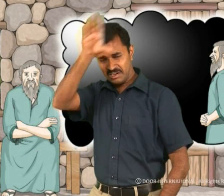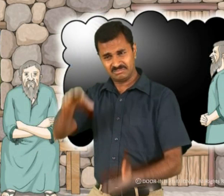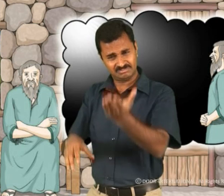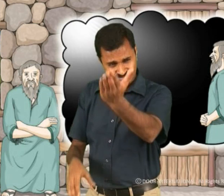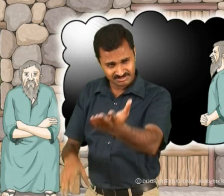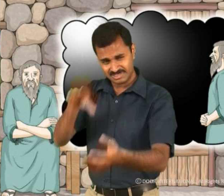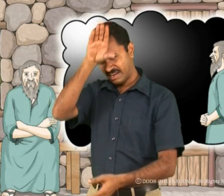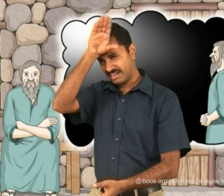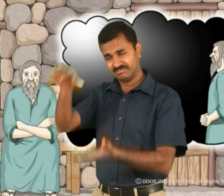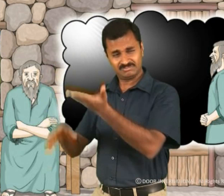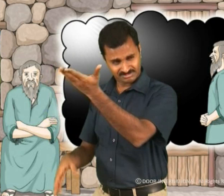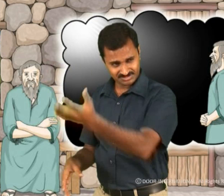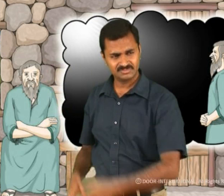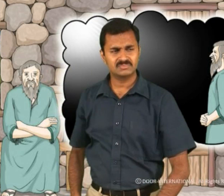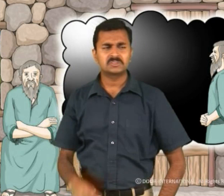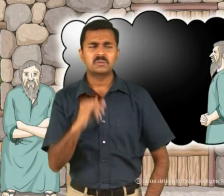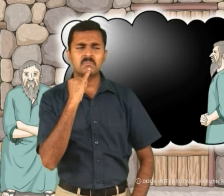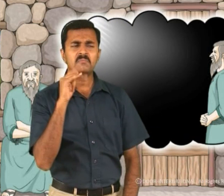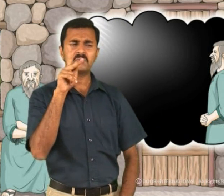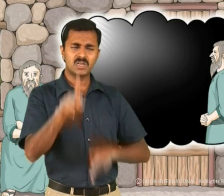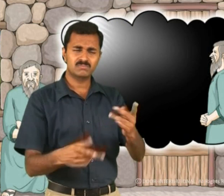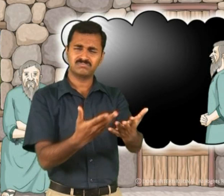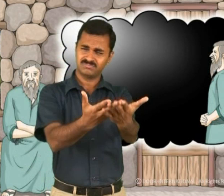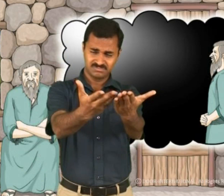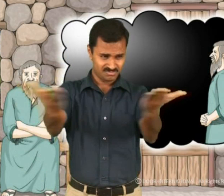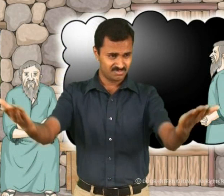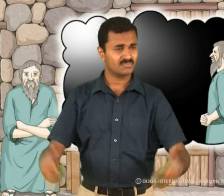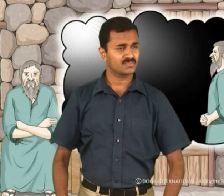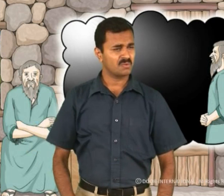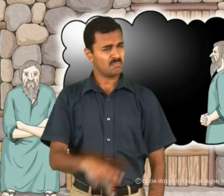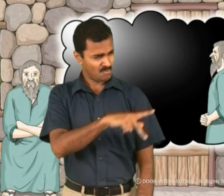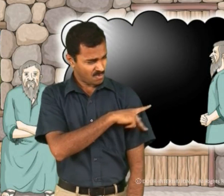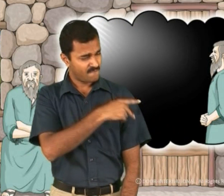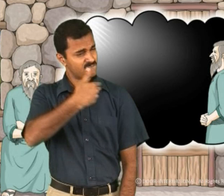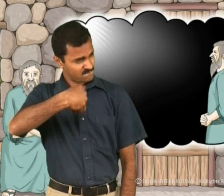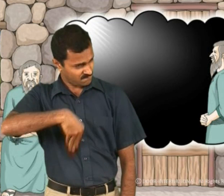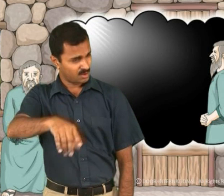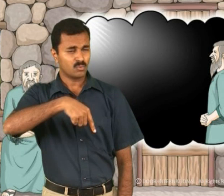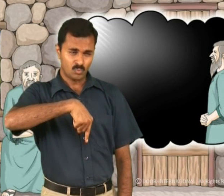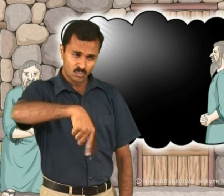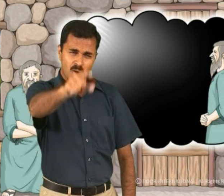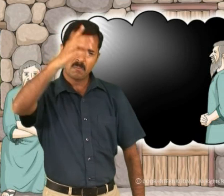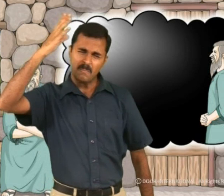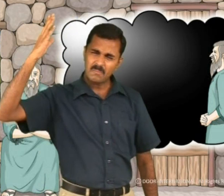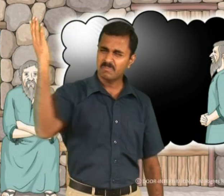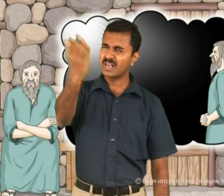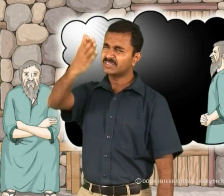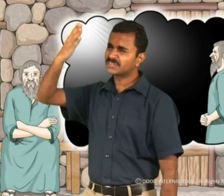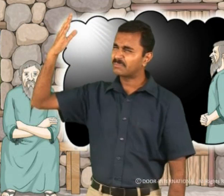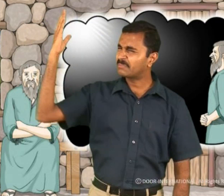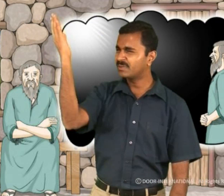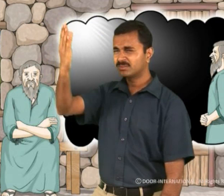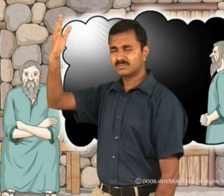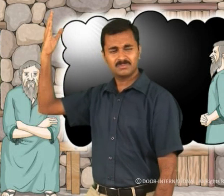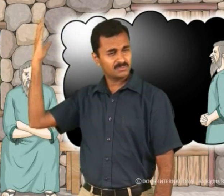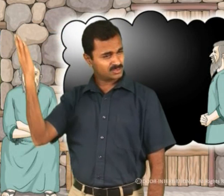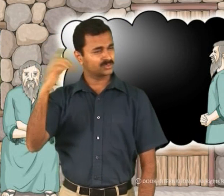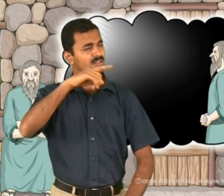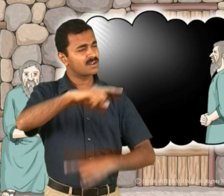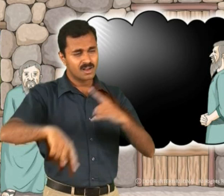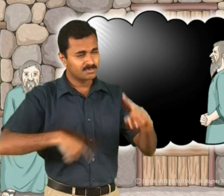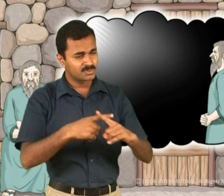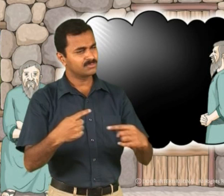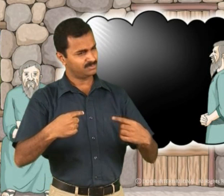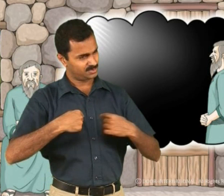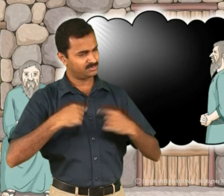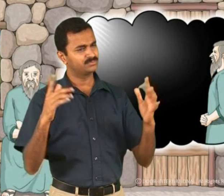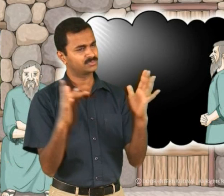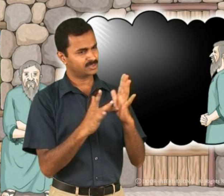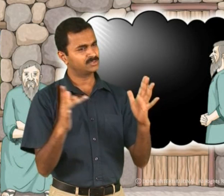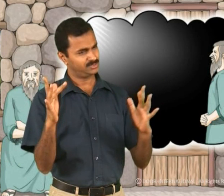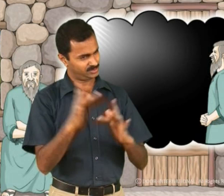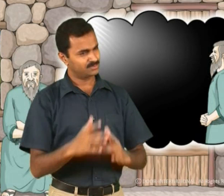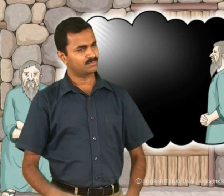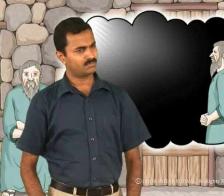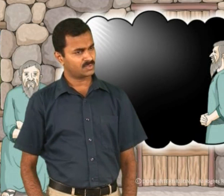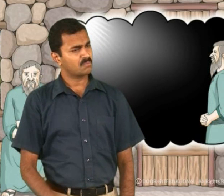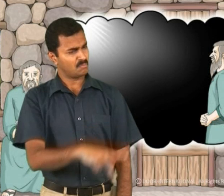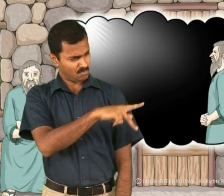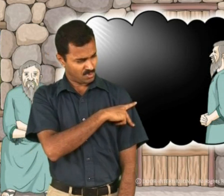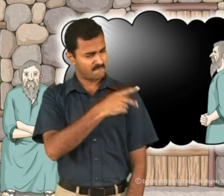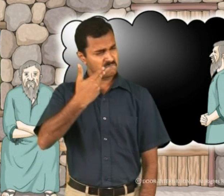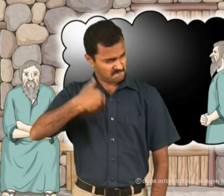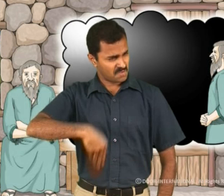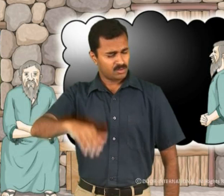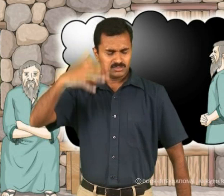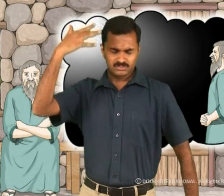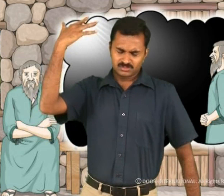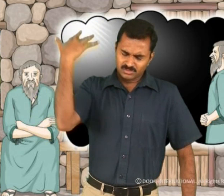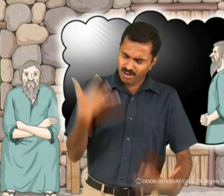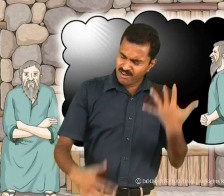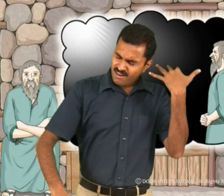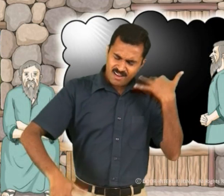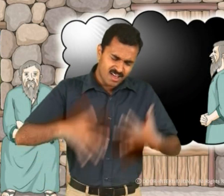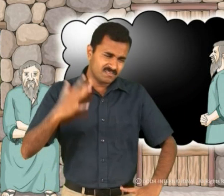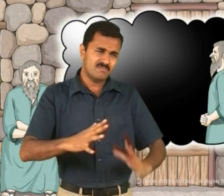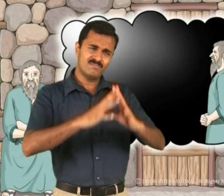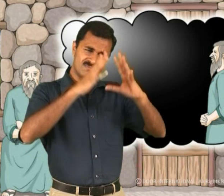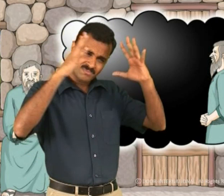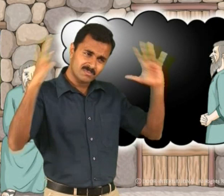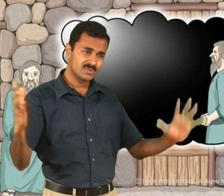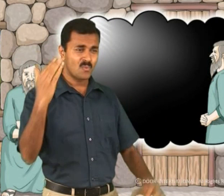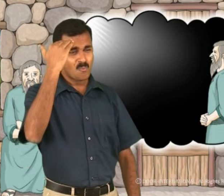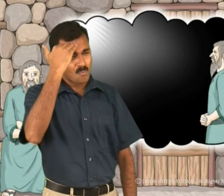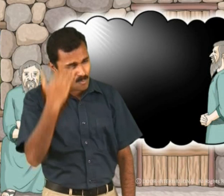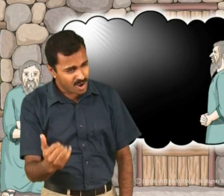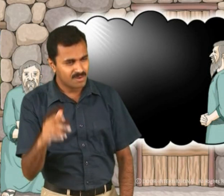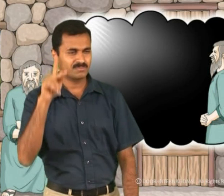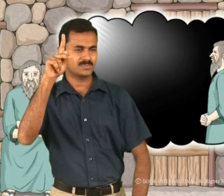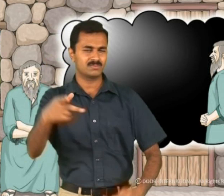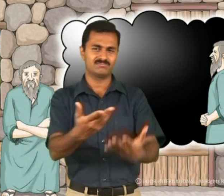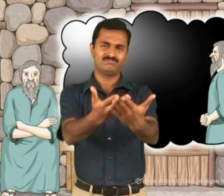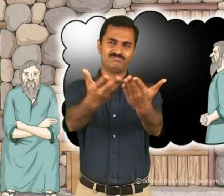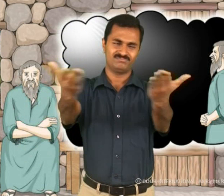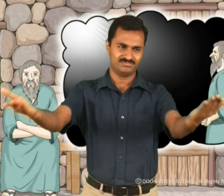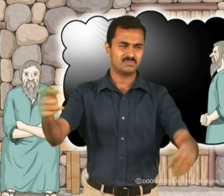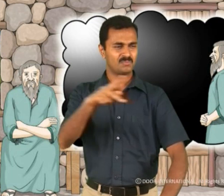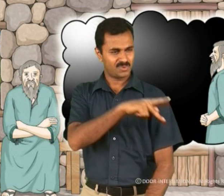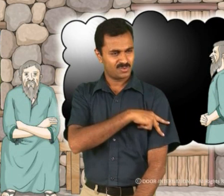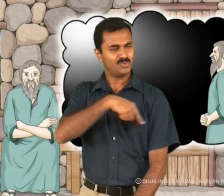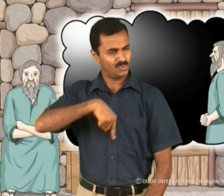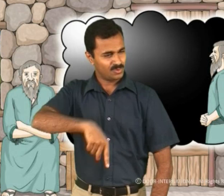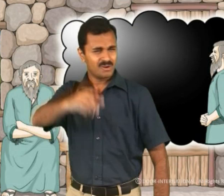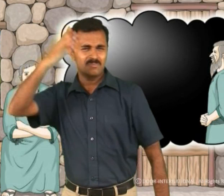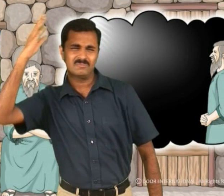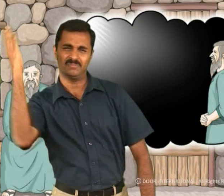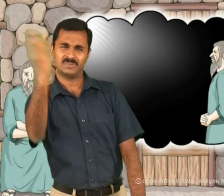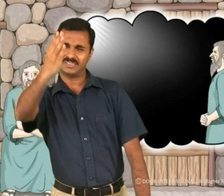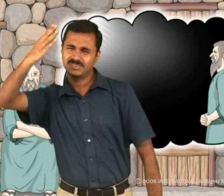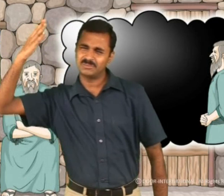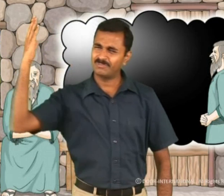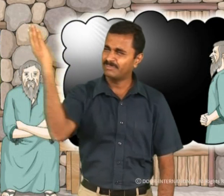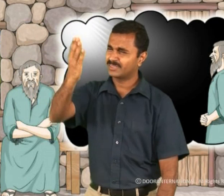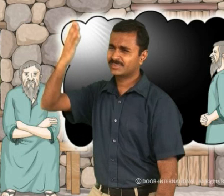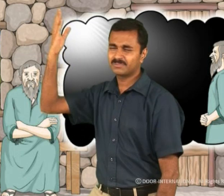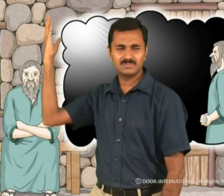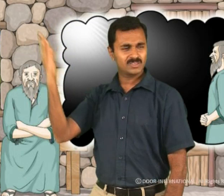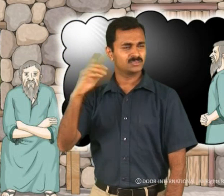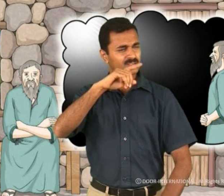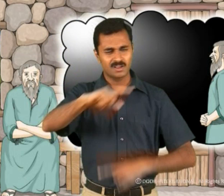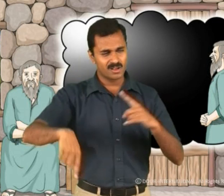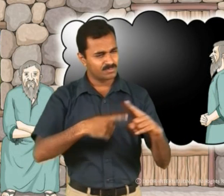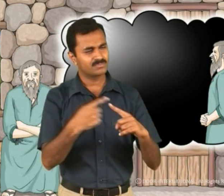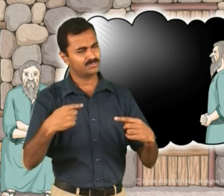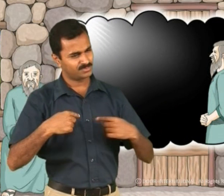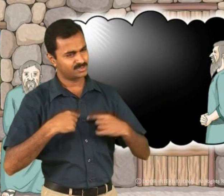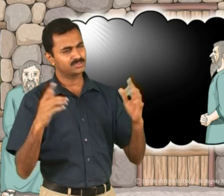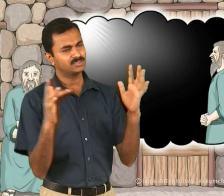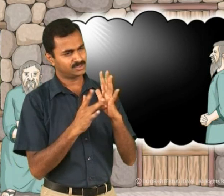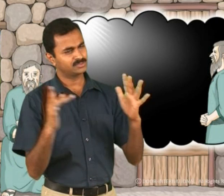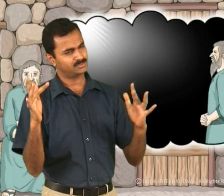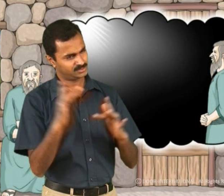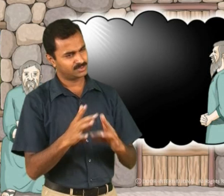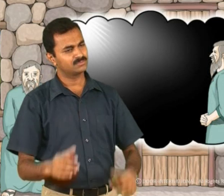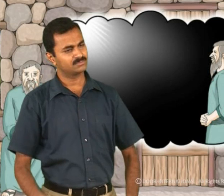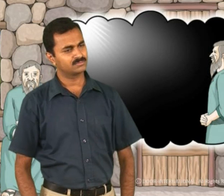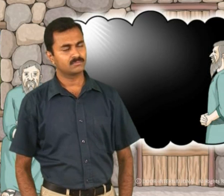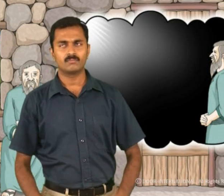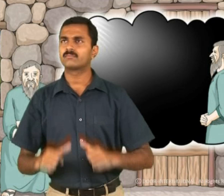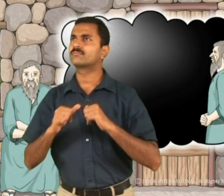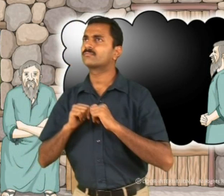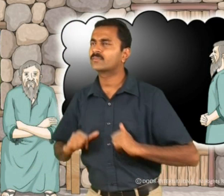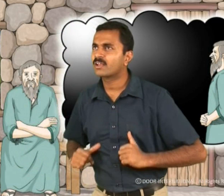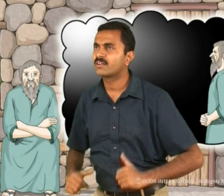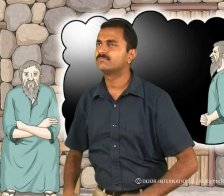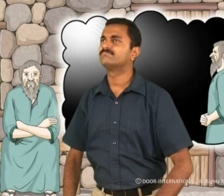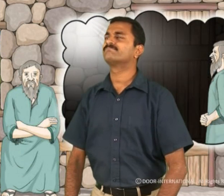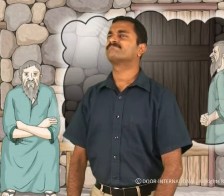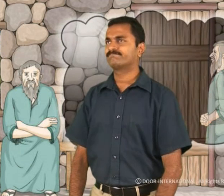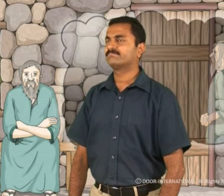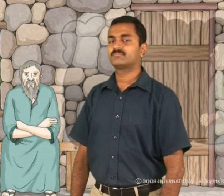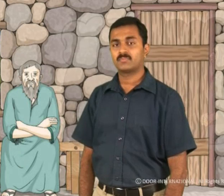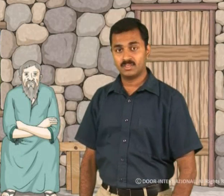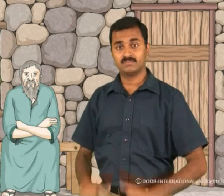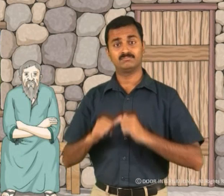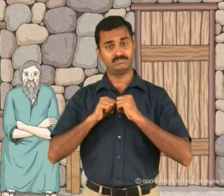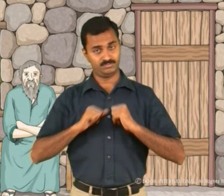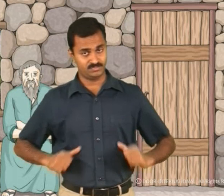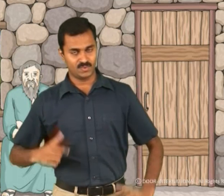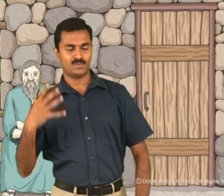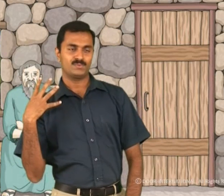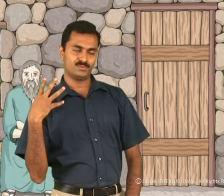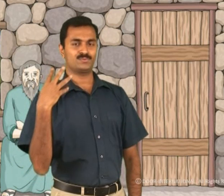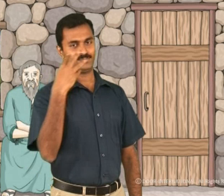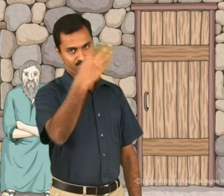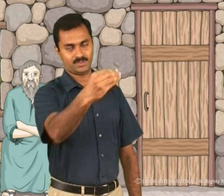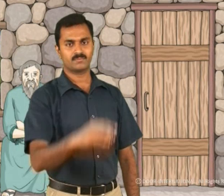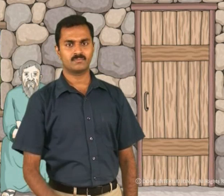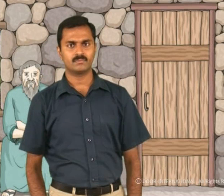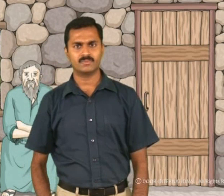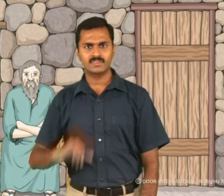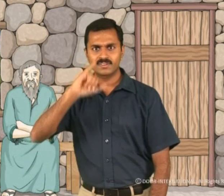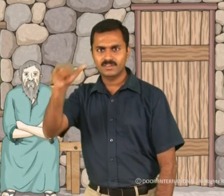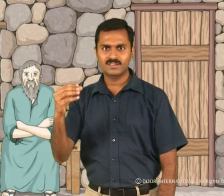“This man is My chosen instrument to carry My name before the Gentiles and their kings, and before the people of Israel.